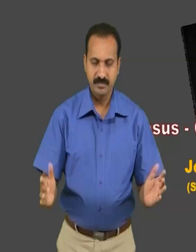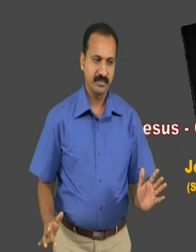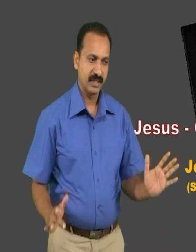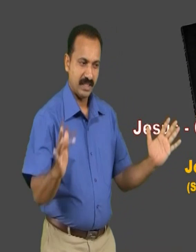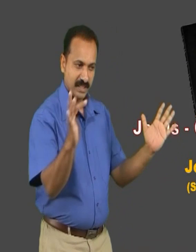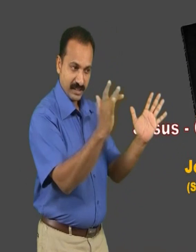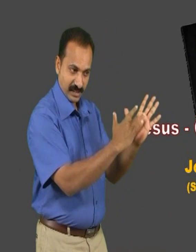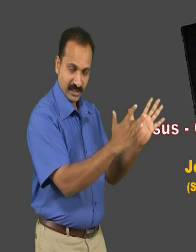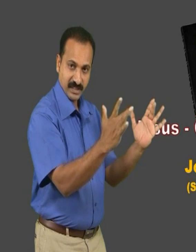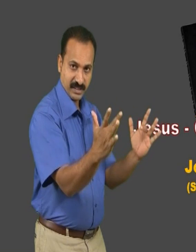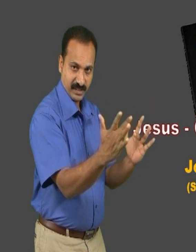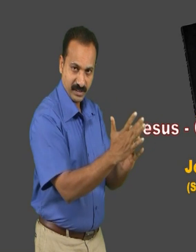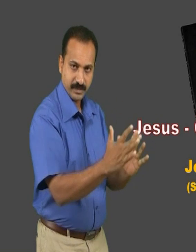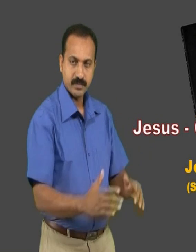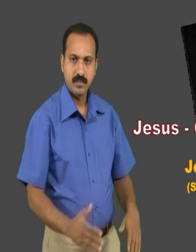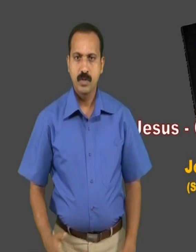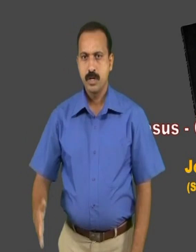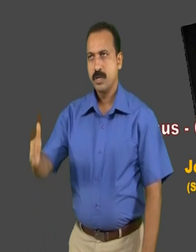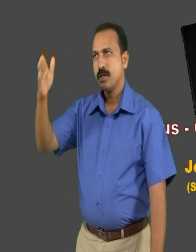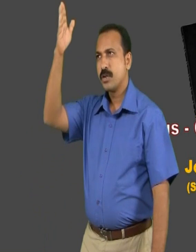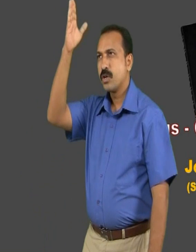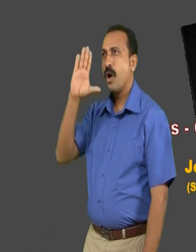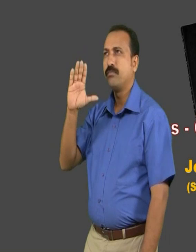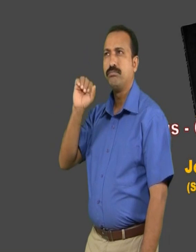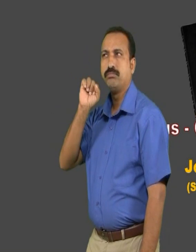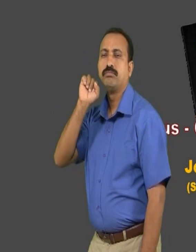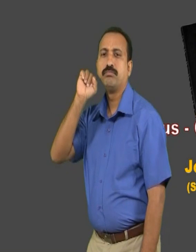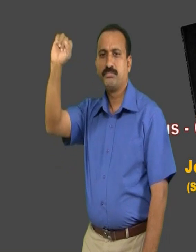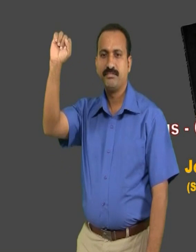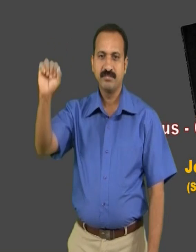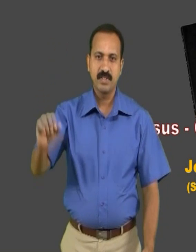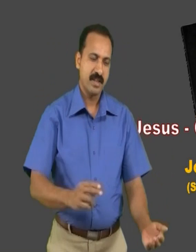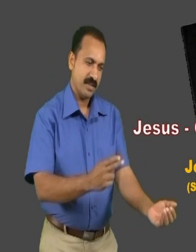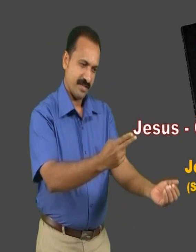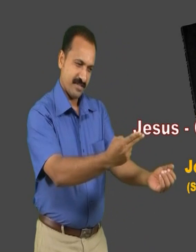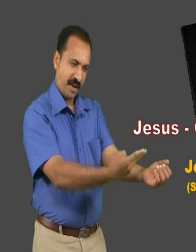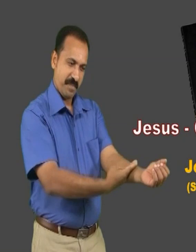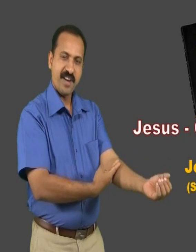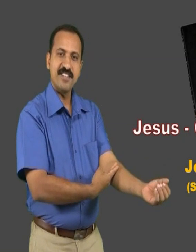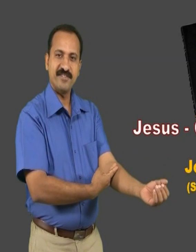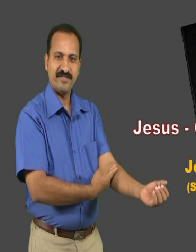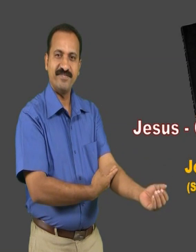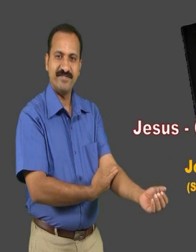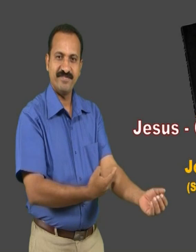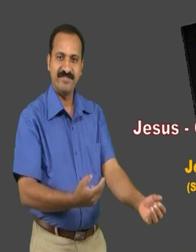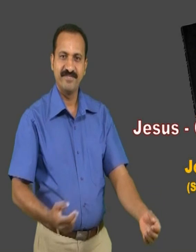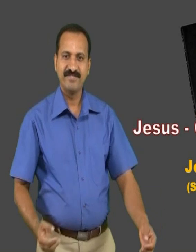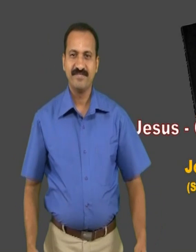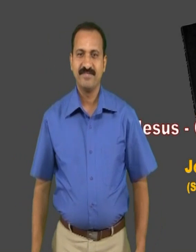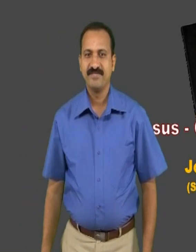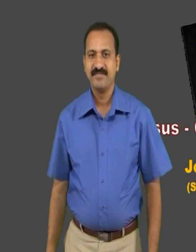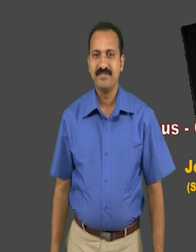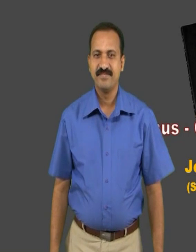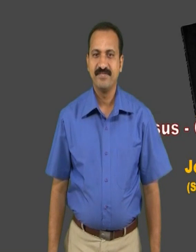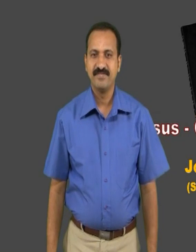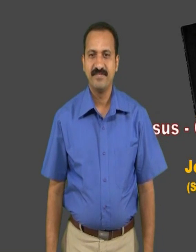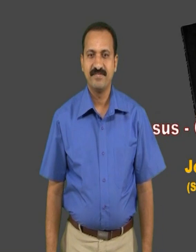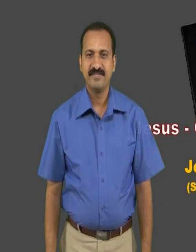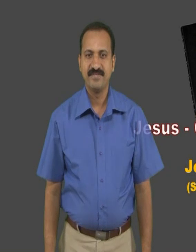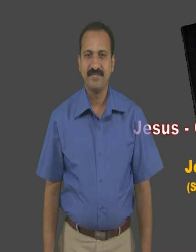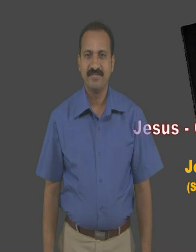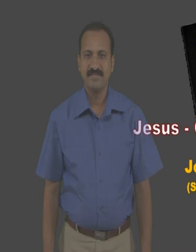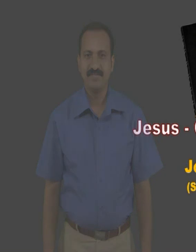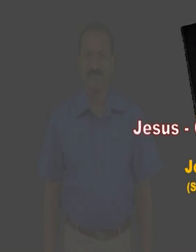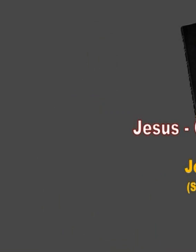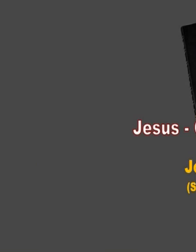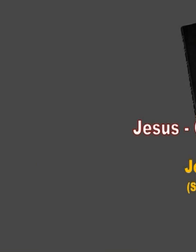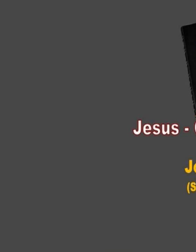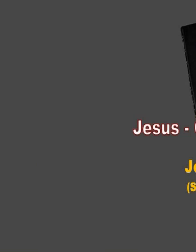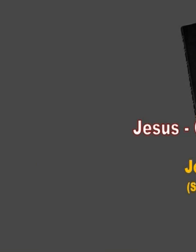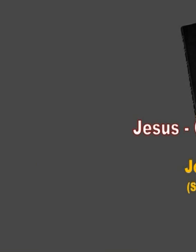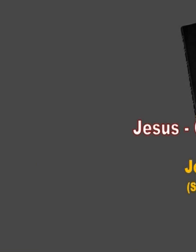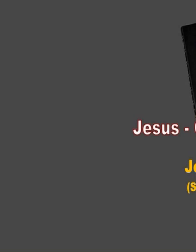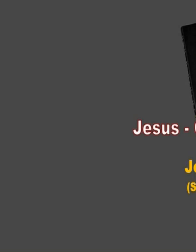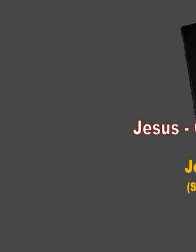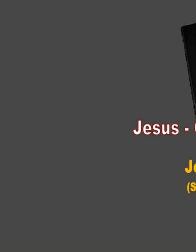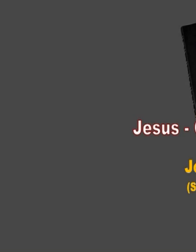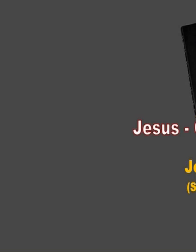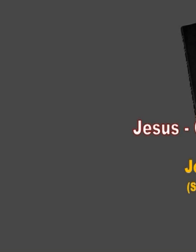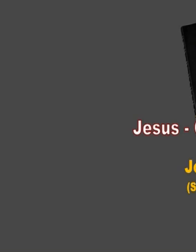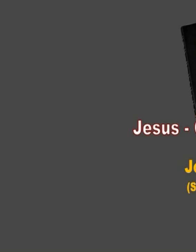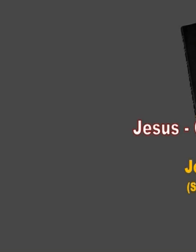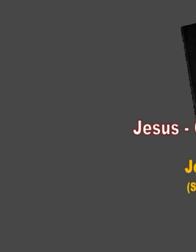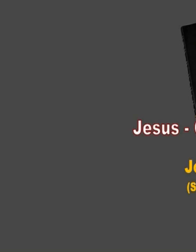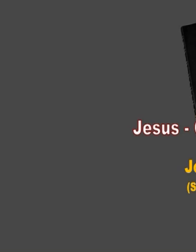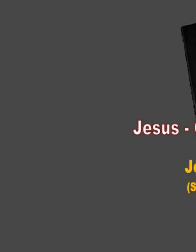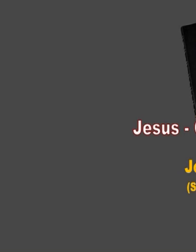Jesus - God's lamb